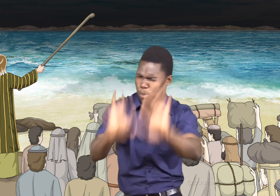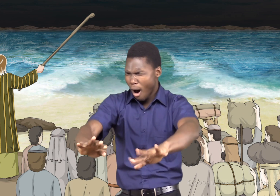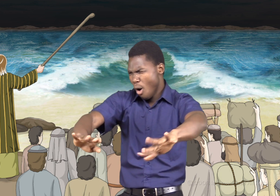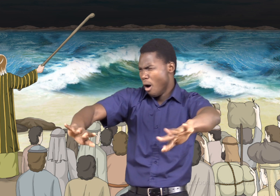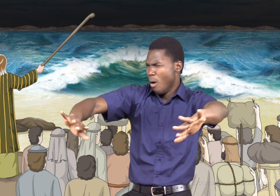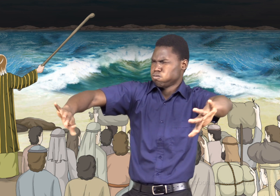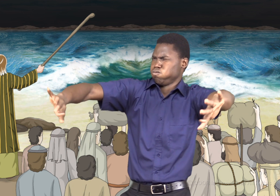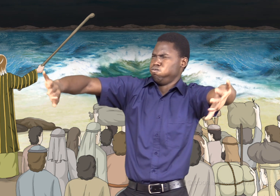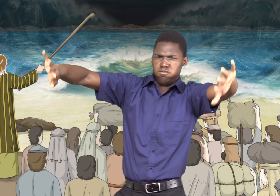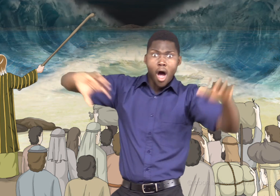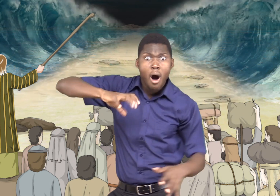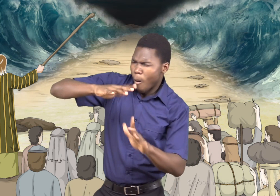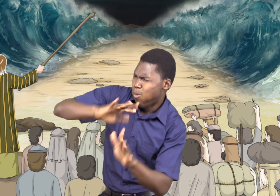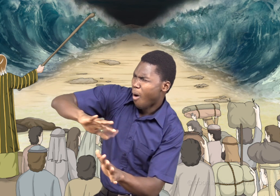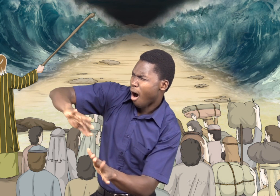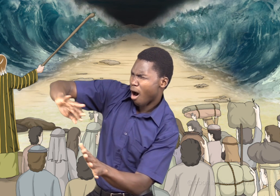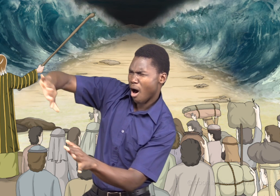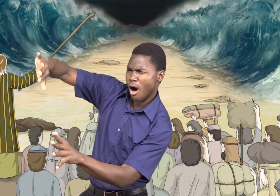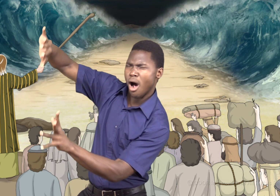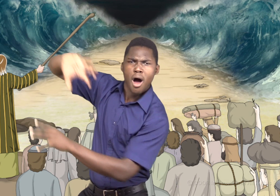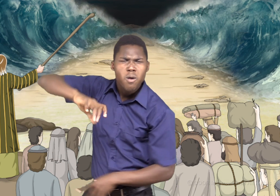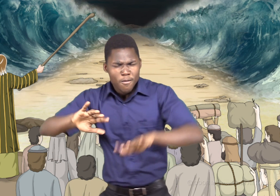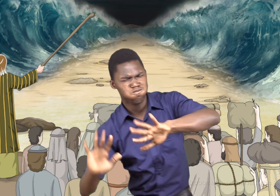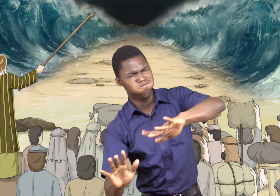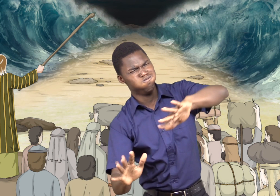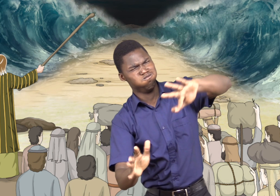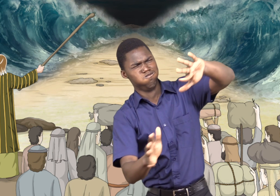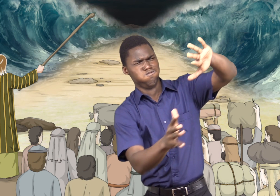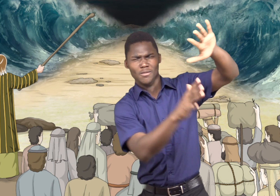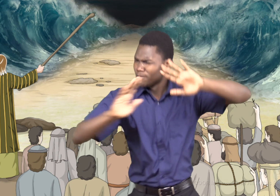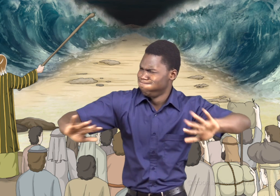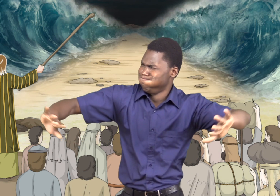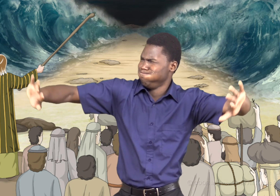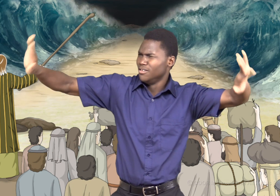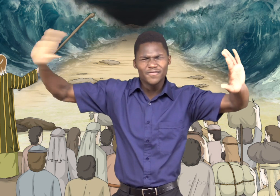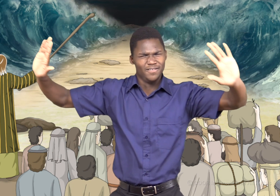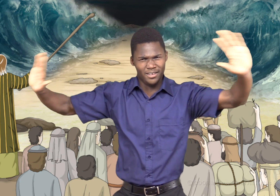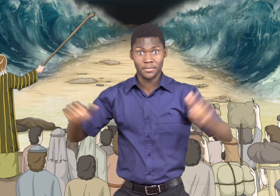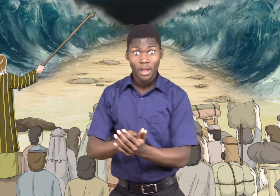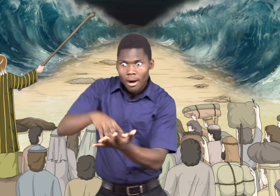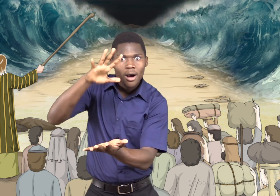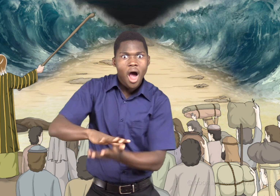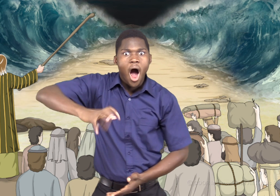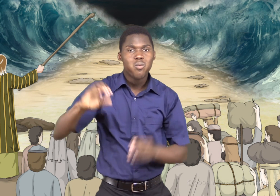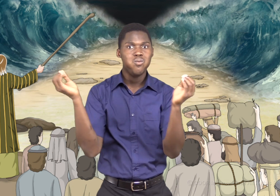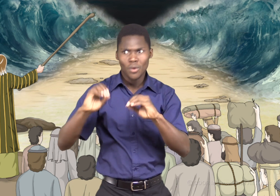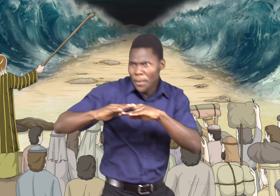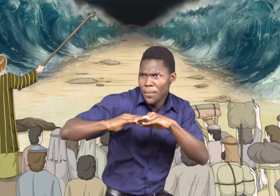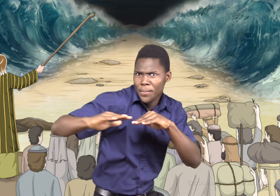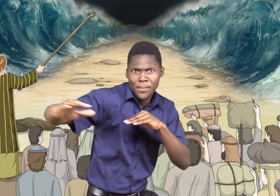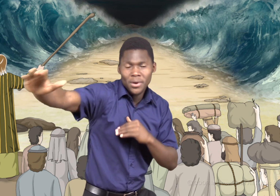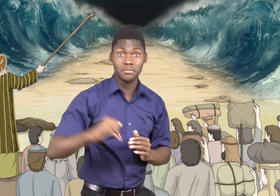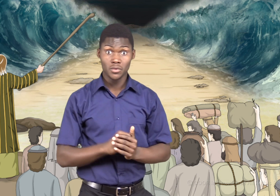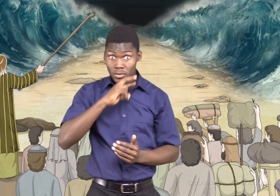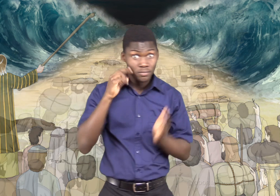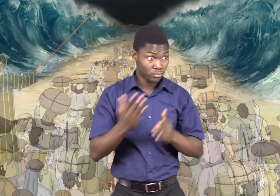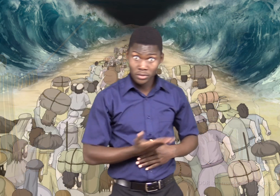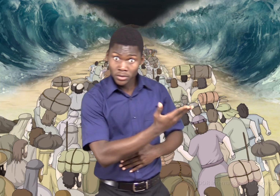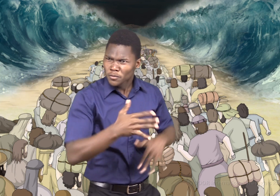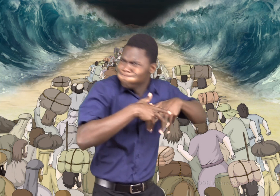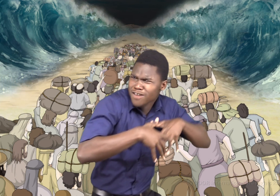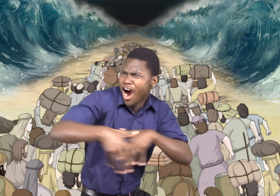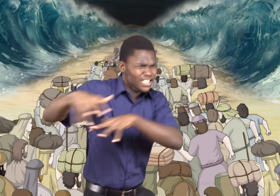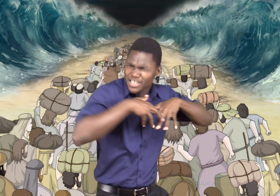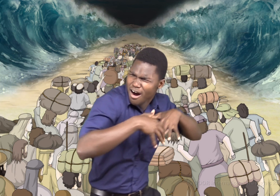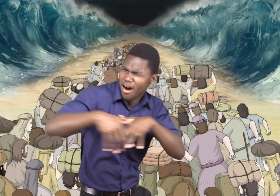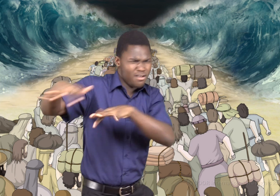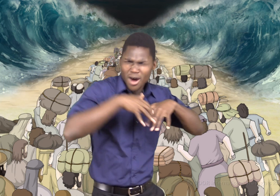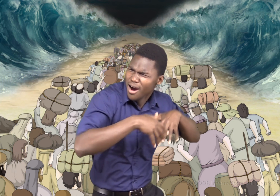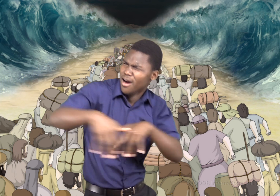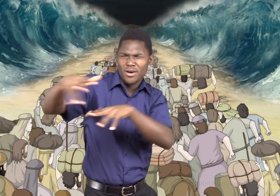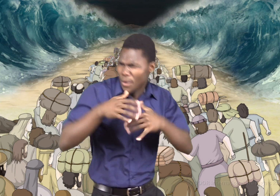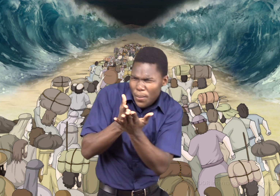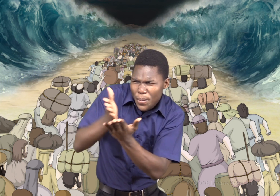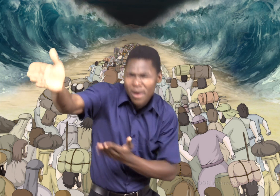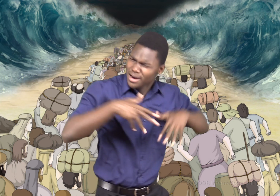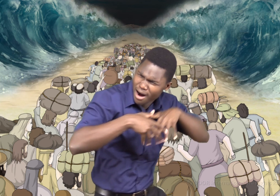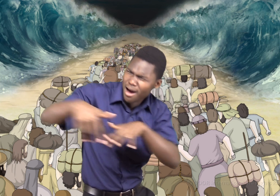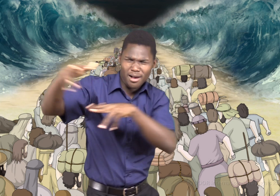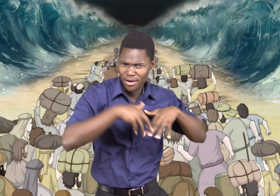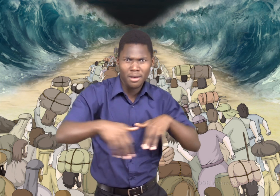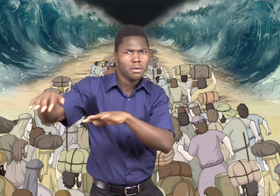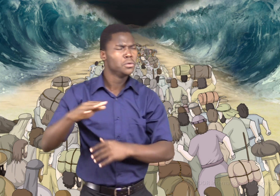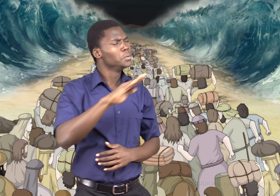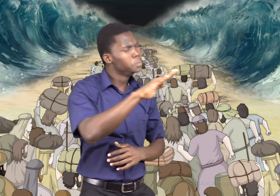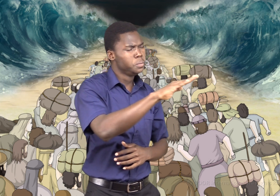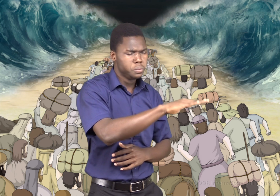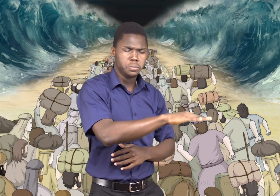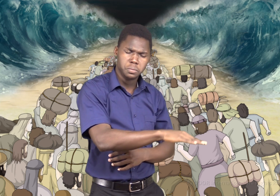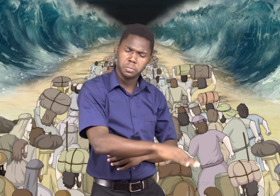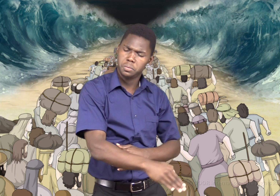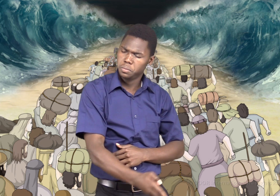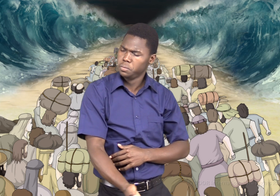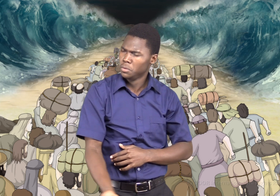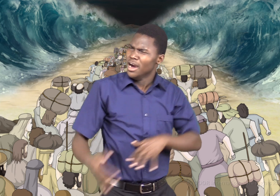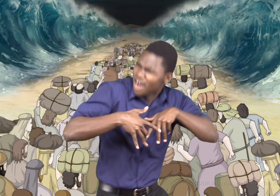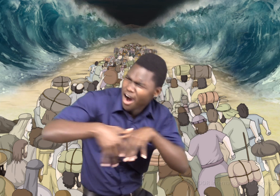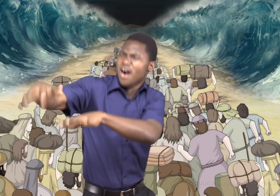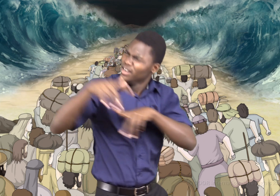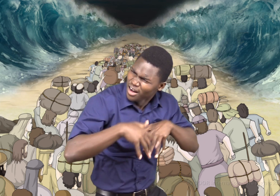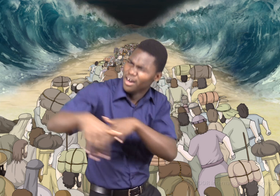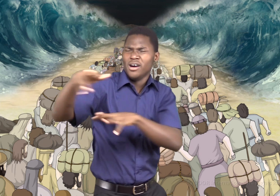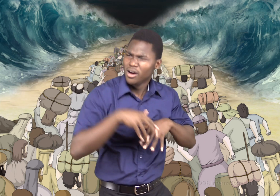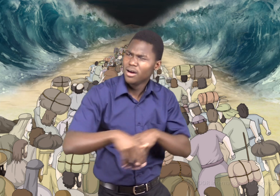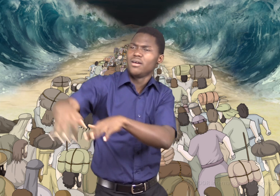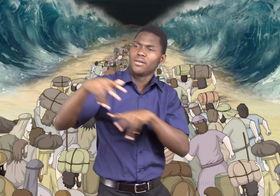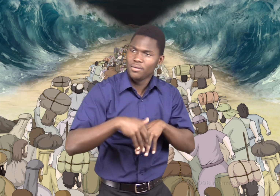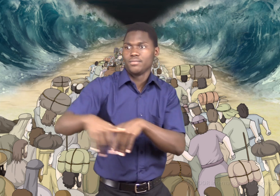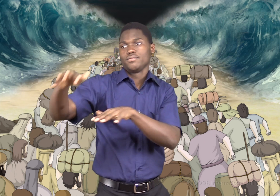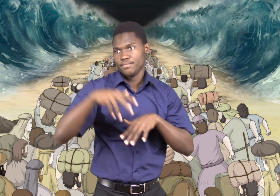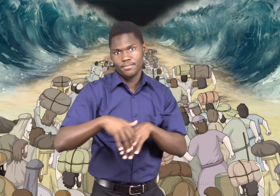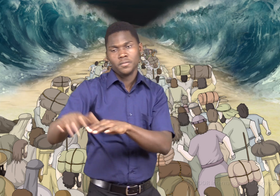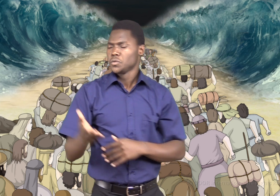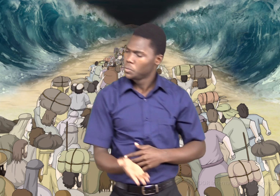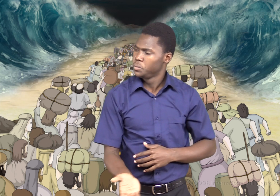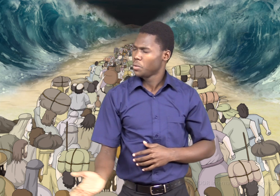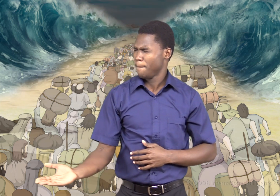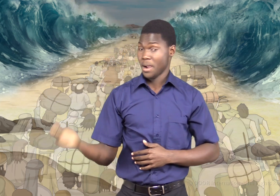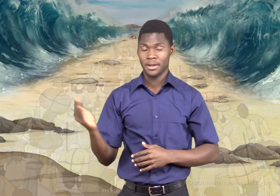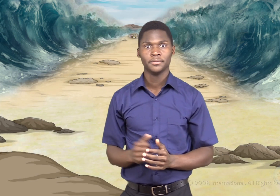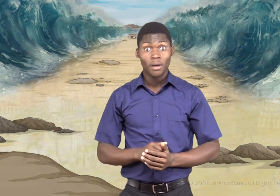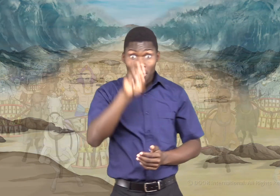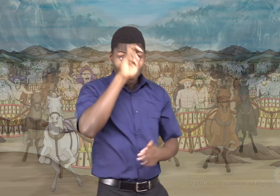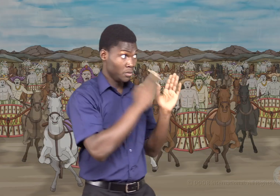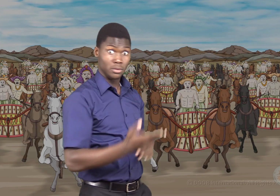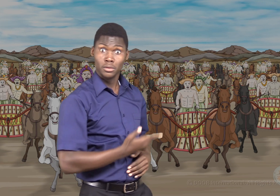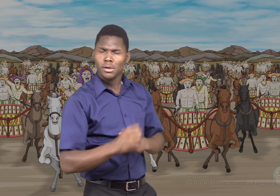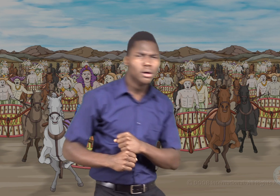So the waters were divided, and the Israelites went through the sea on dry ground, with walls of water on their right and on their left.